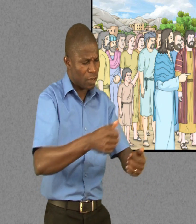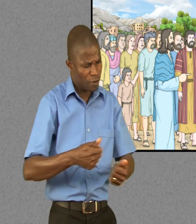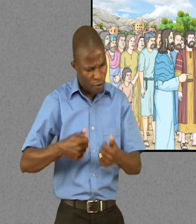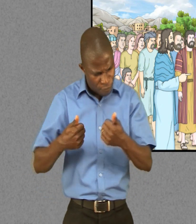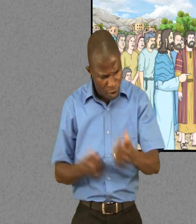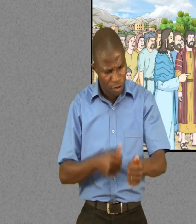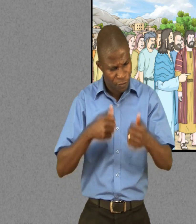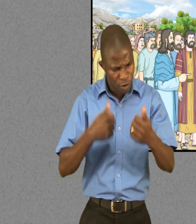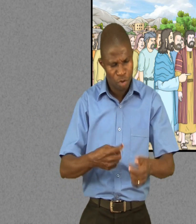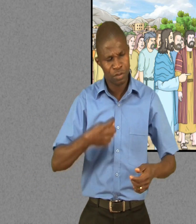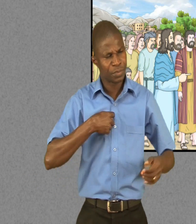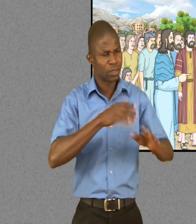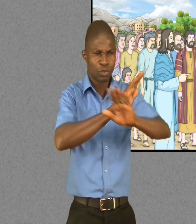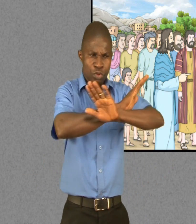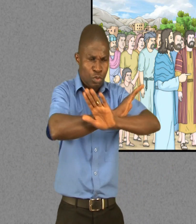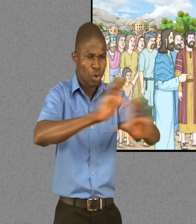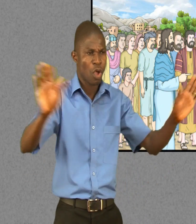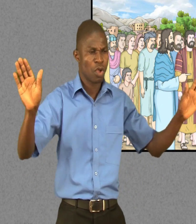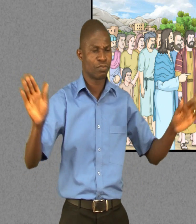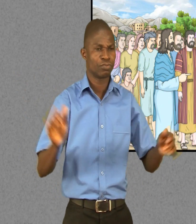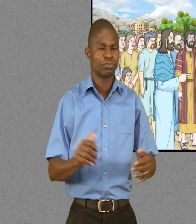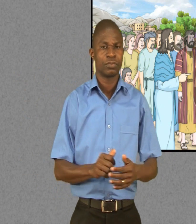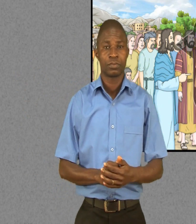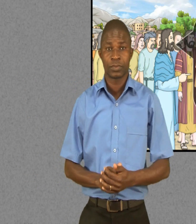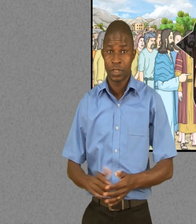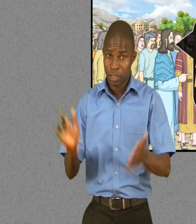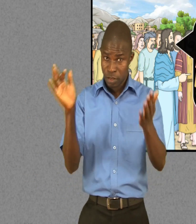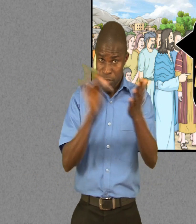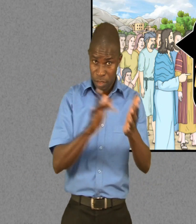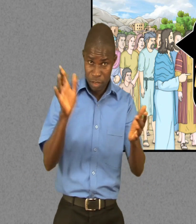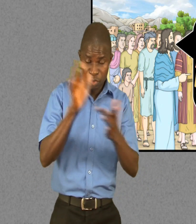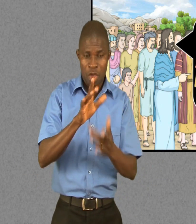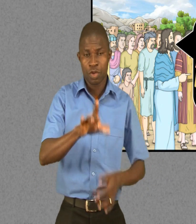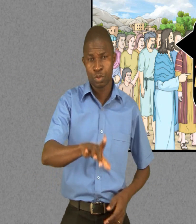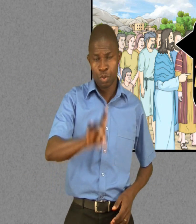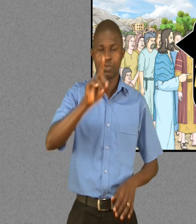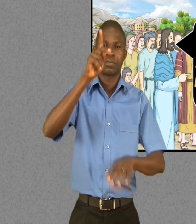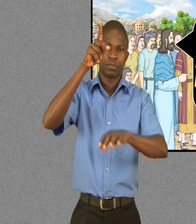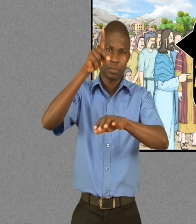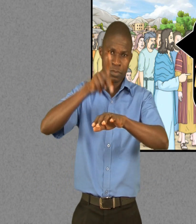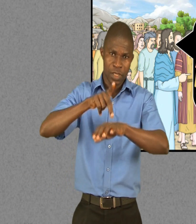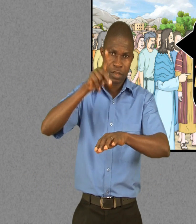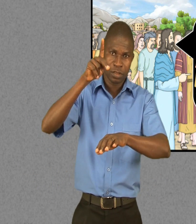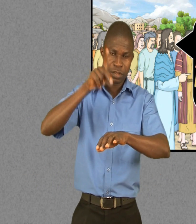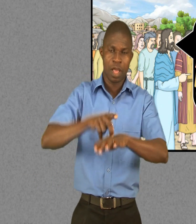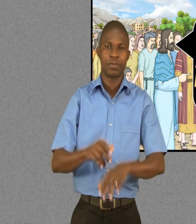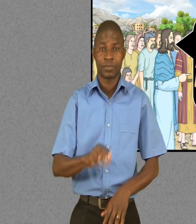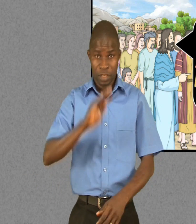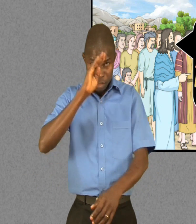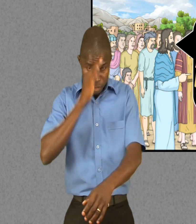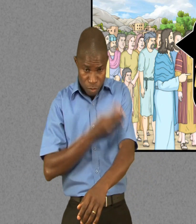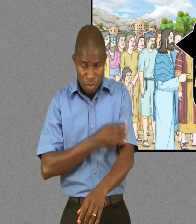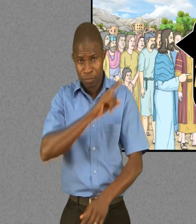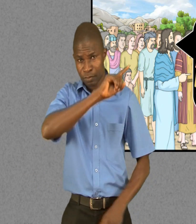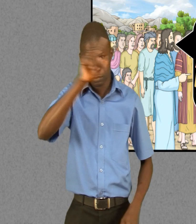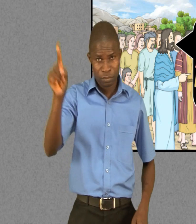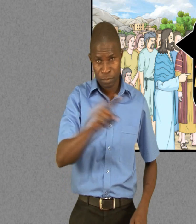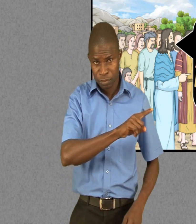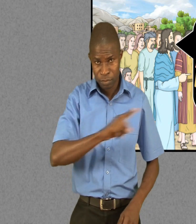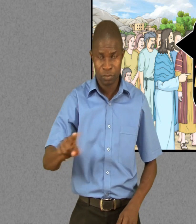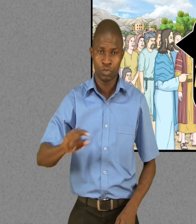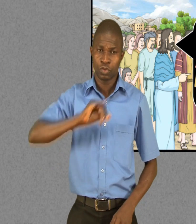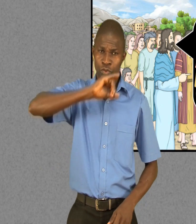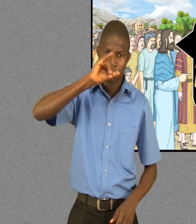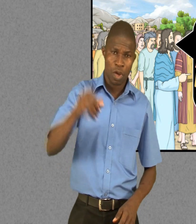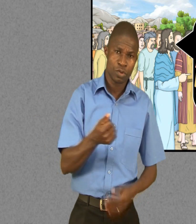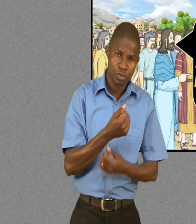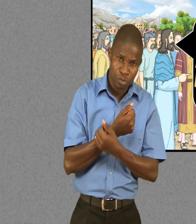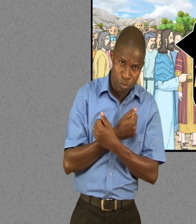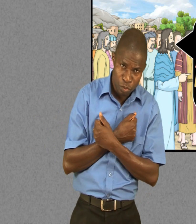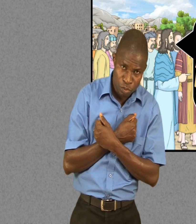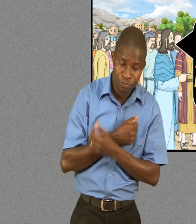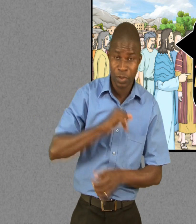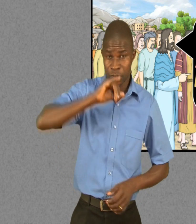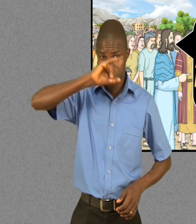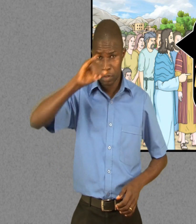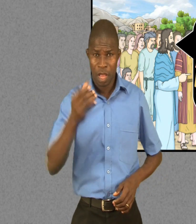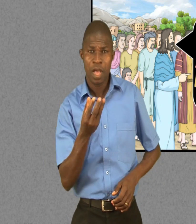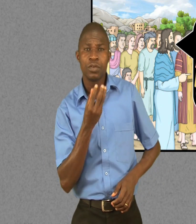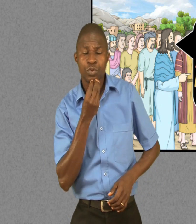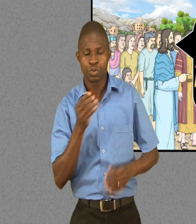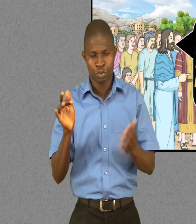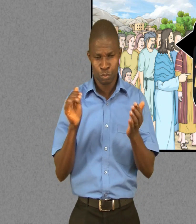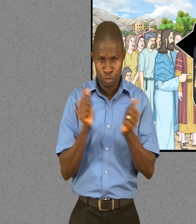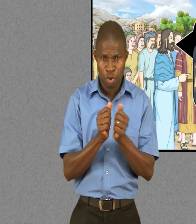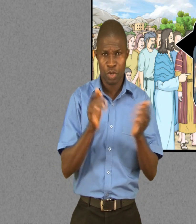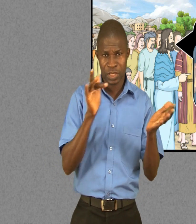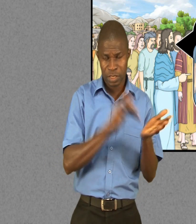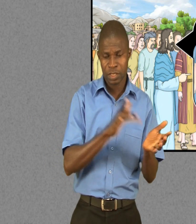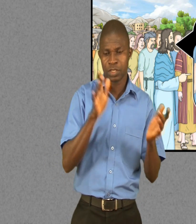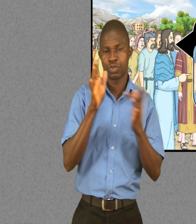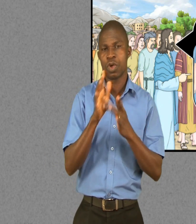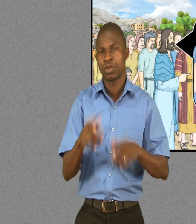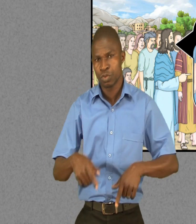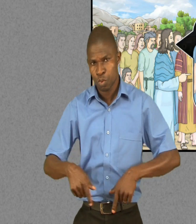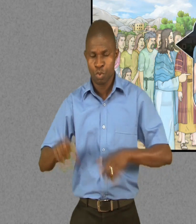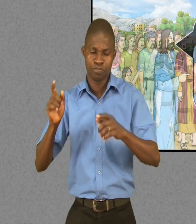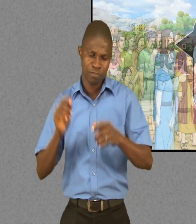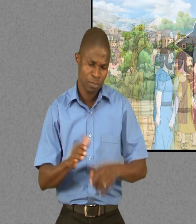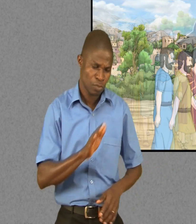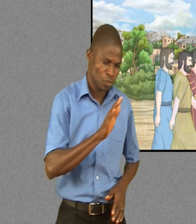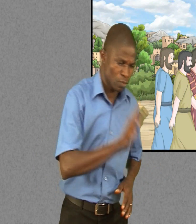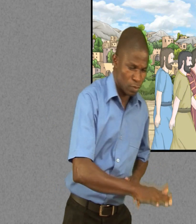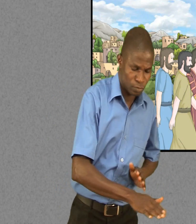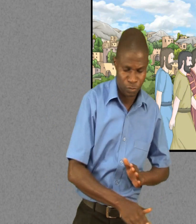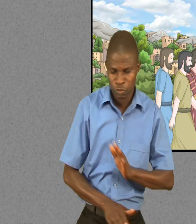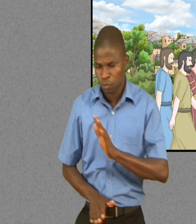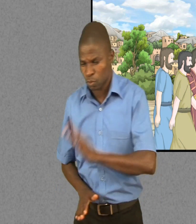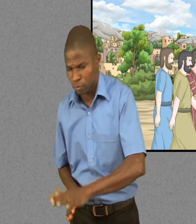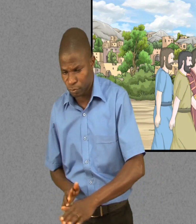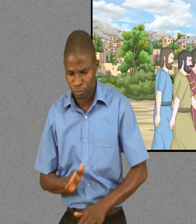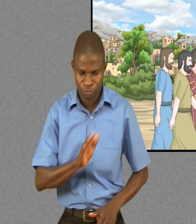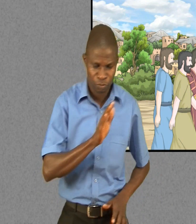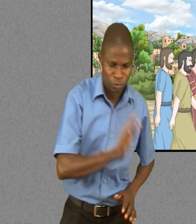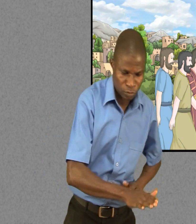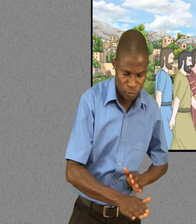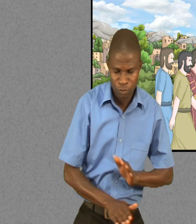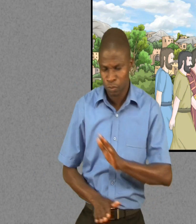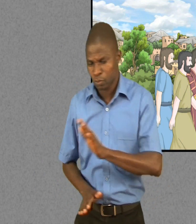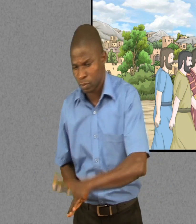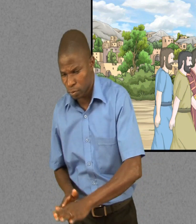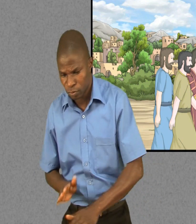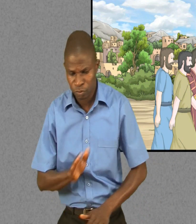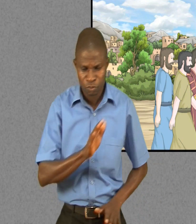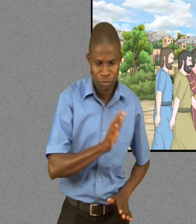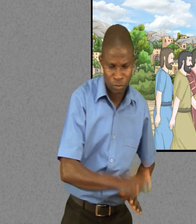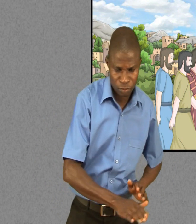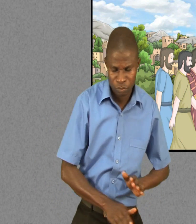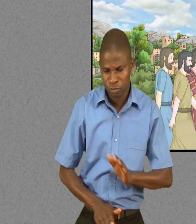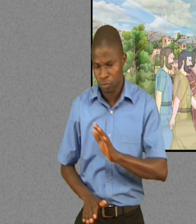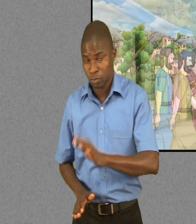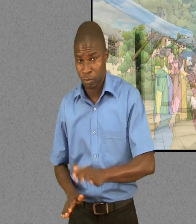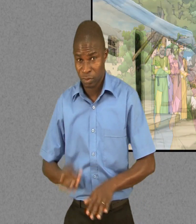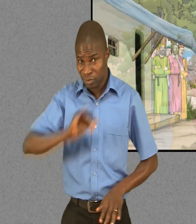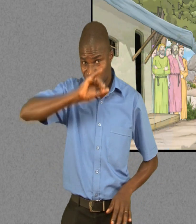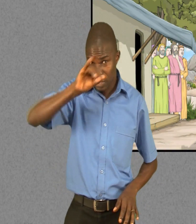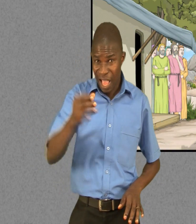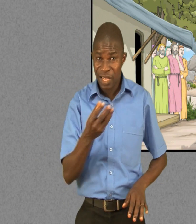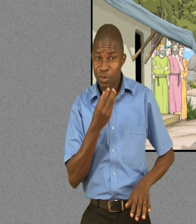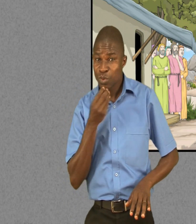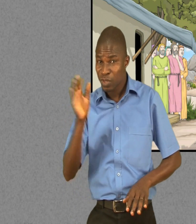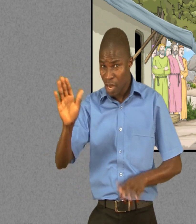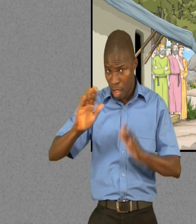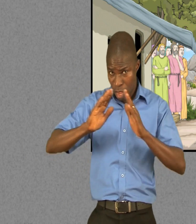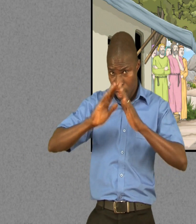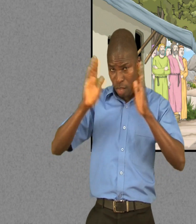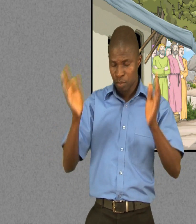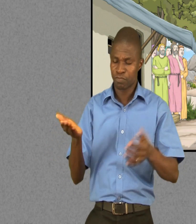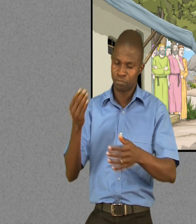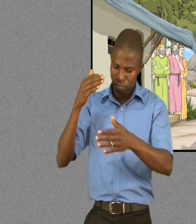And He did not allow anyone to accompany Him except Peter, James, and John the brother of James.